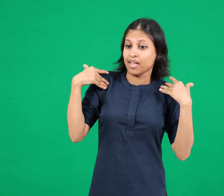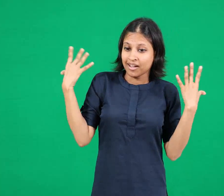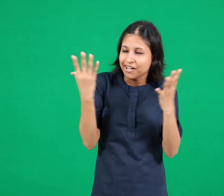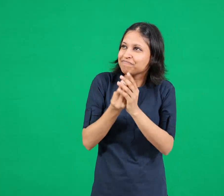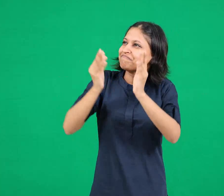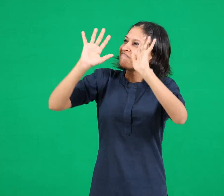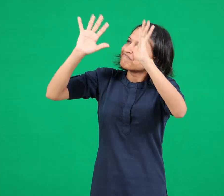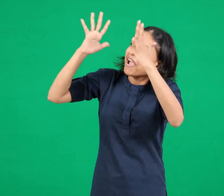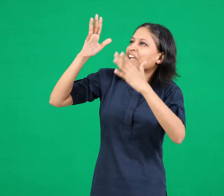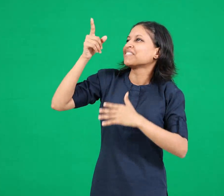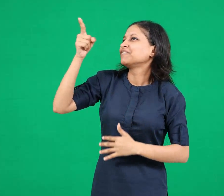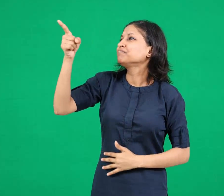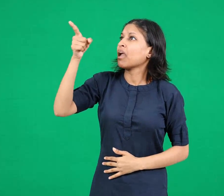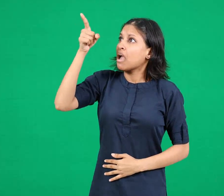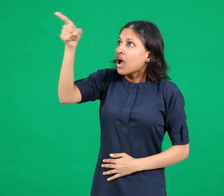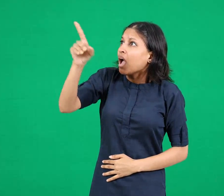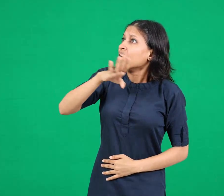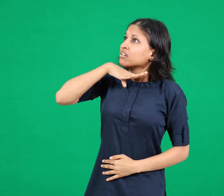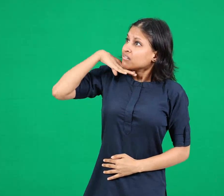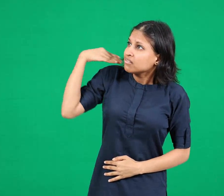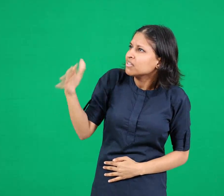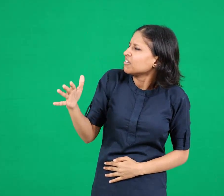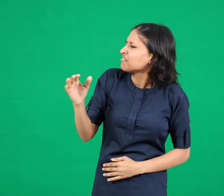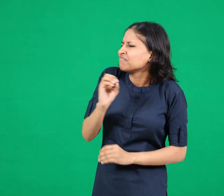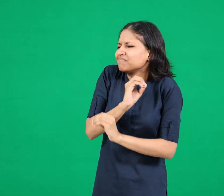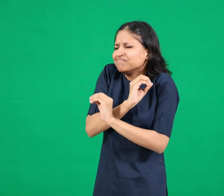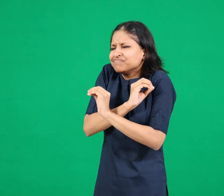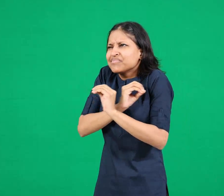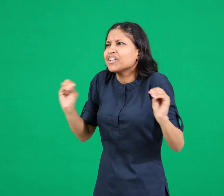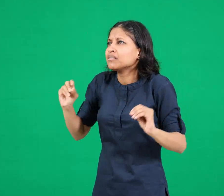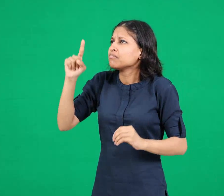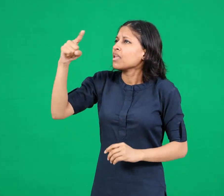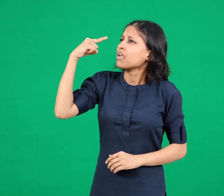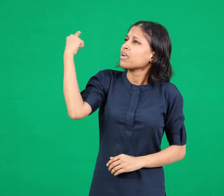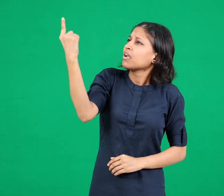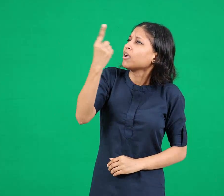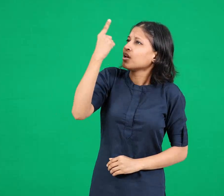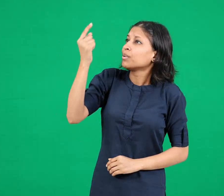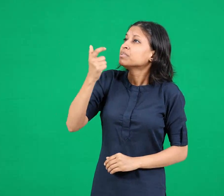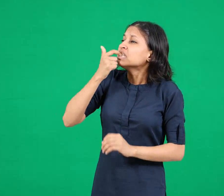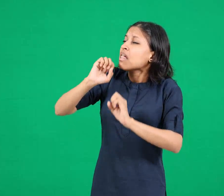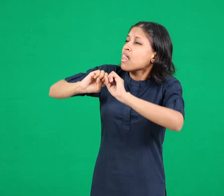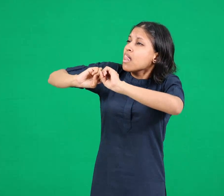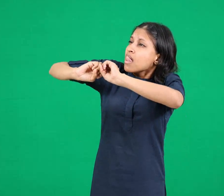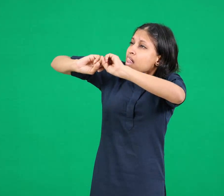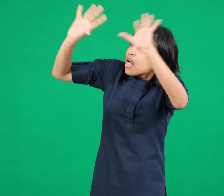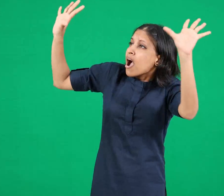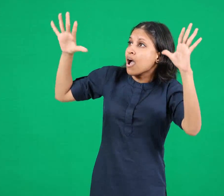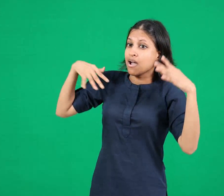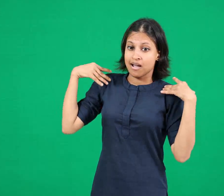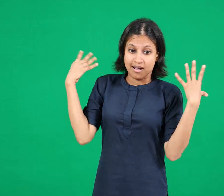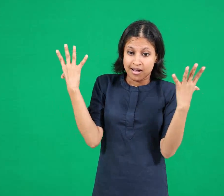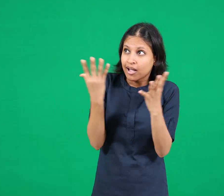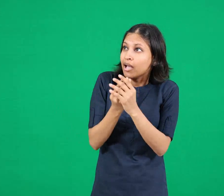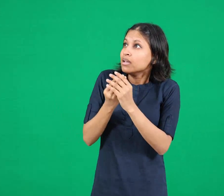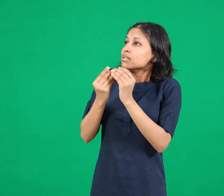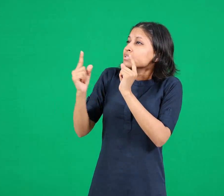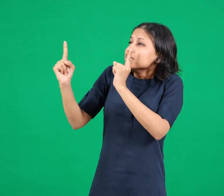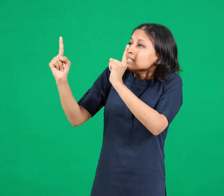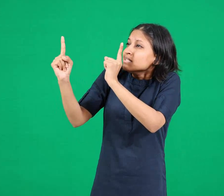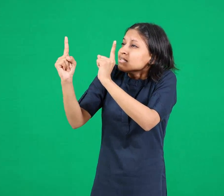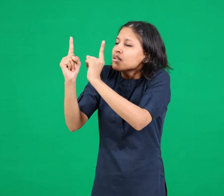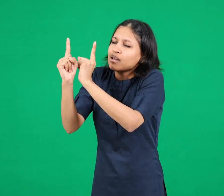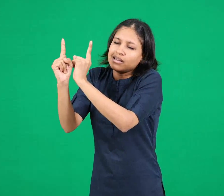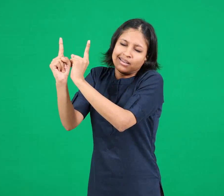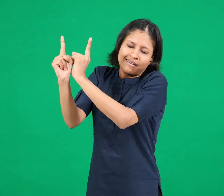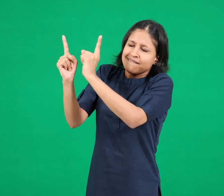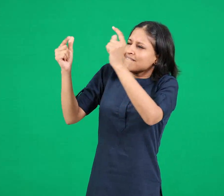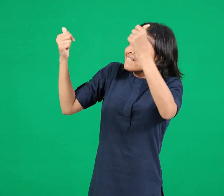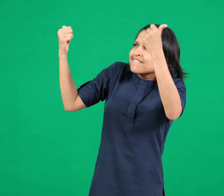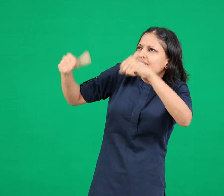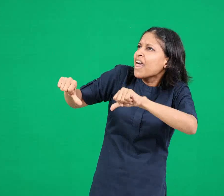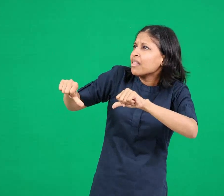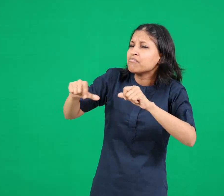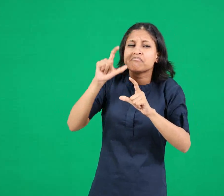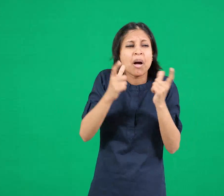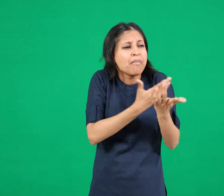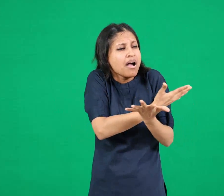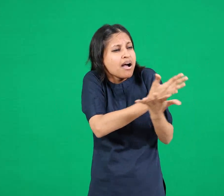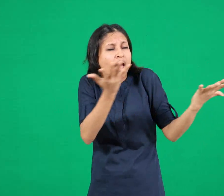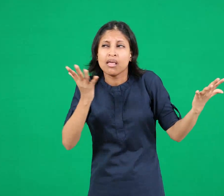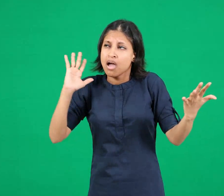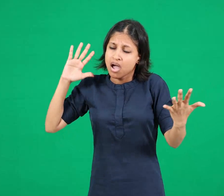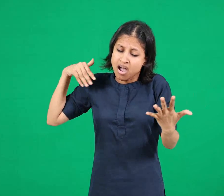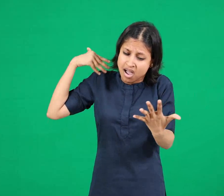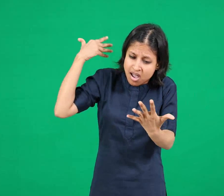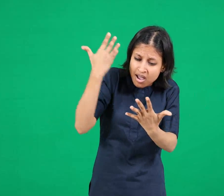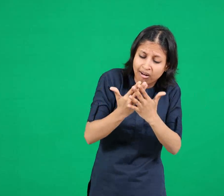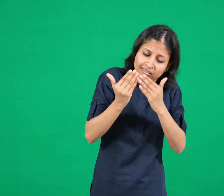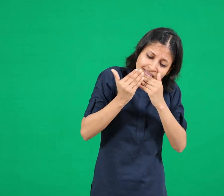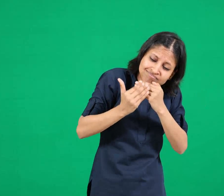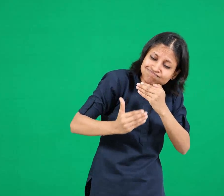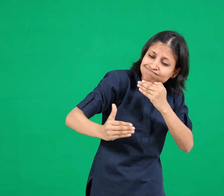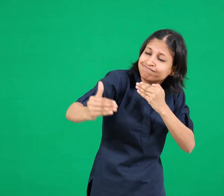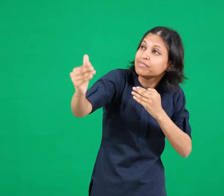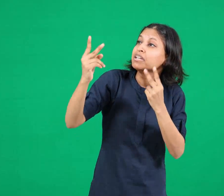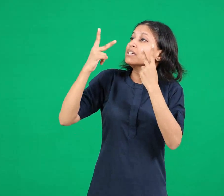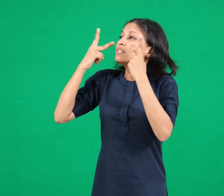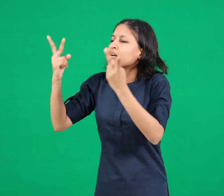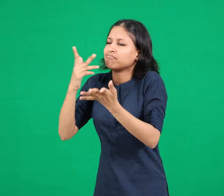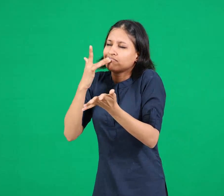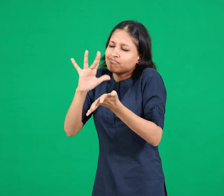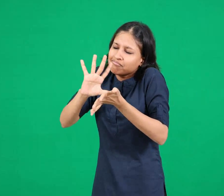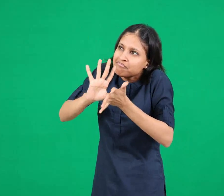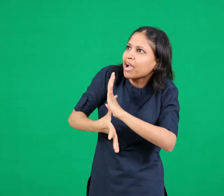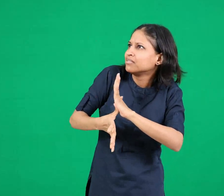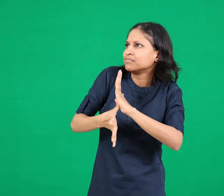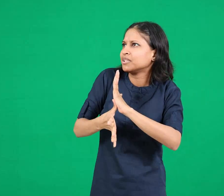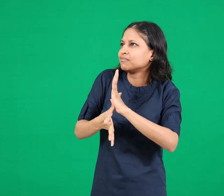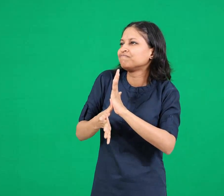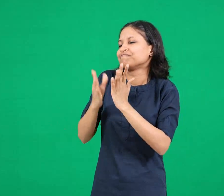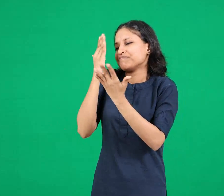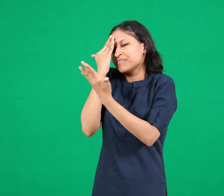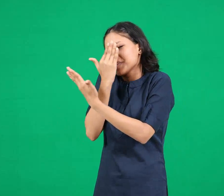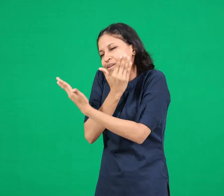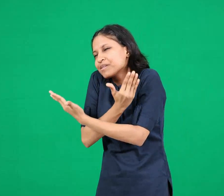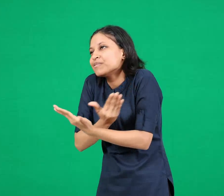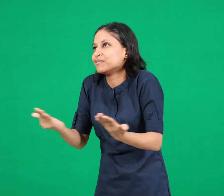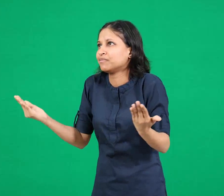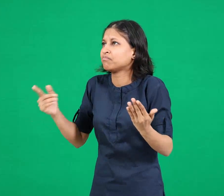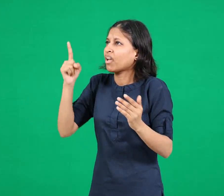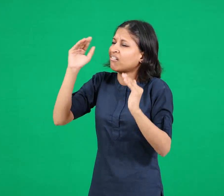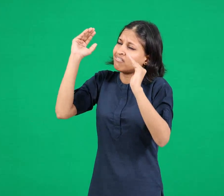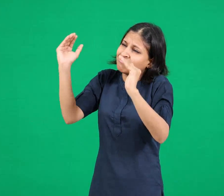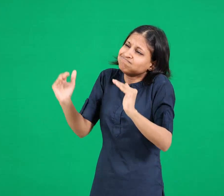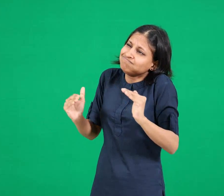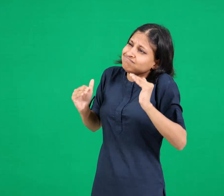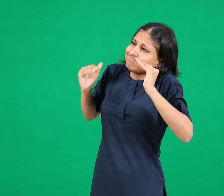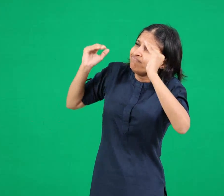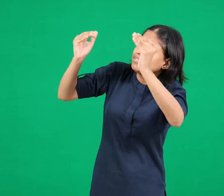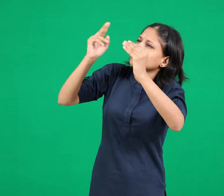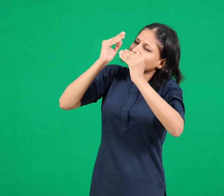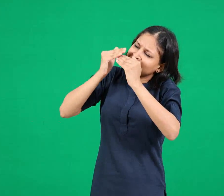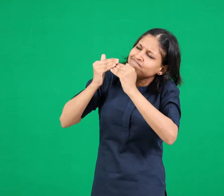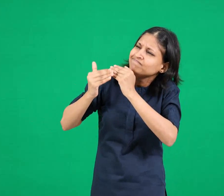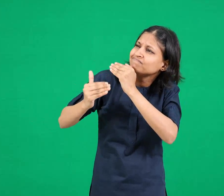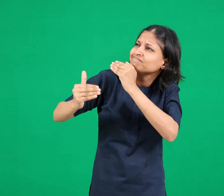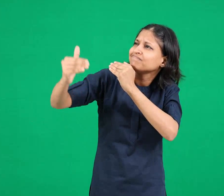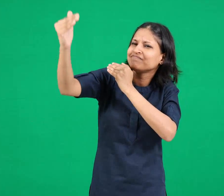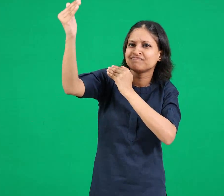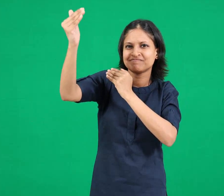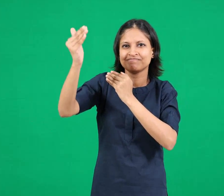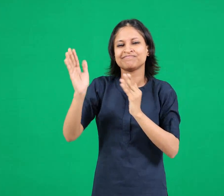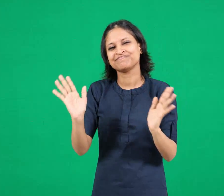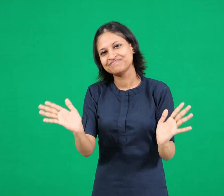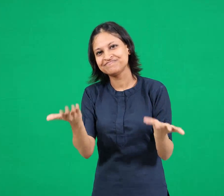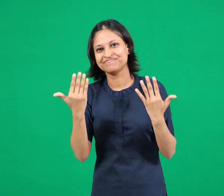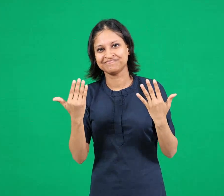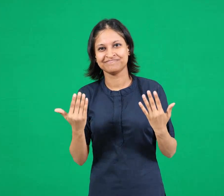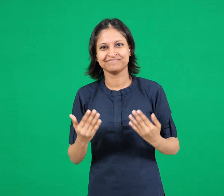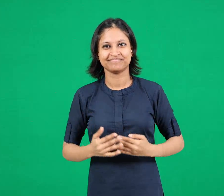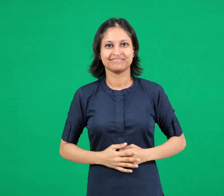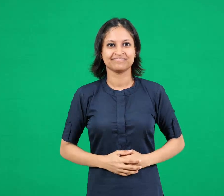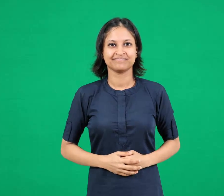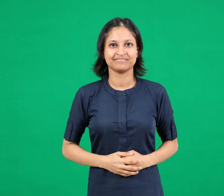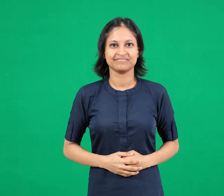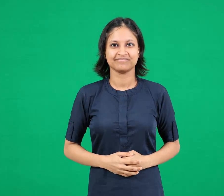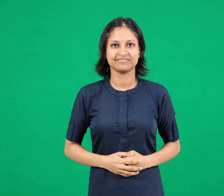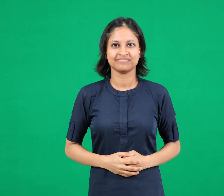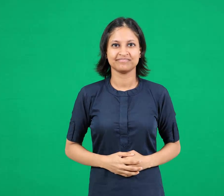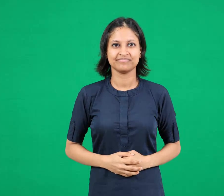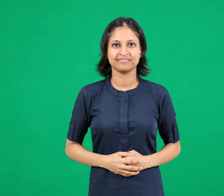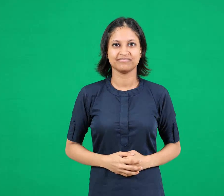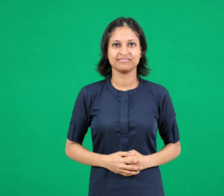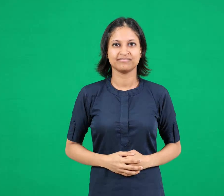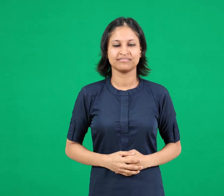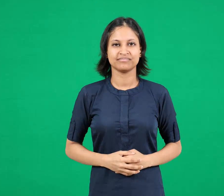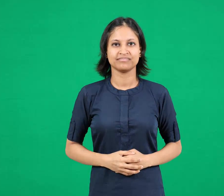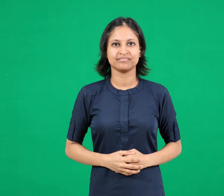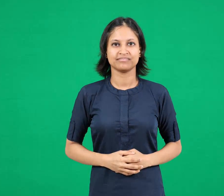He alone is immortal and dwells in unapproachable light. No one has ever seen Him, nor can anyone see Him. To Him be honor and eternal dominion! Amen.